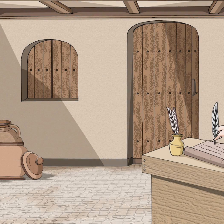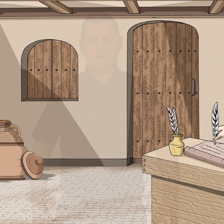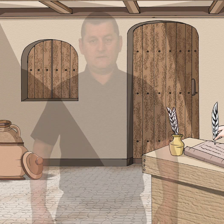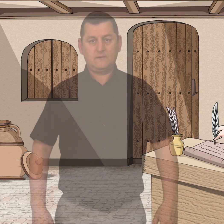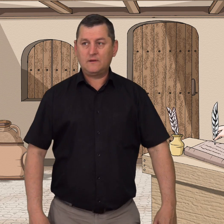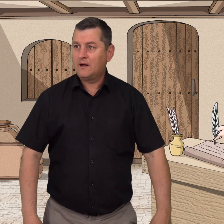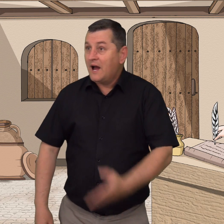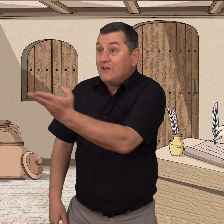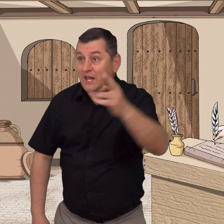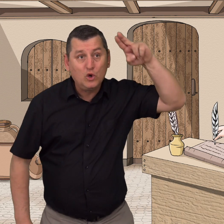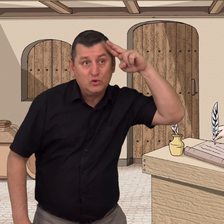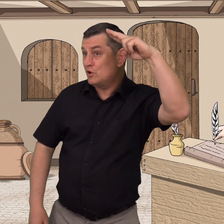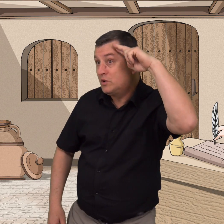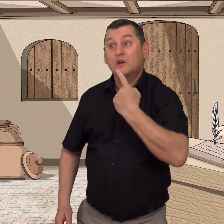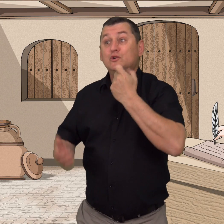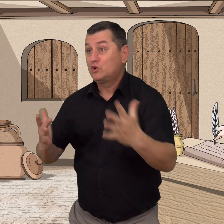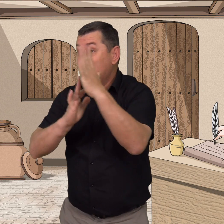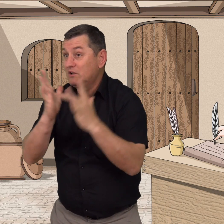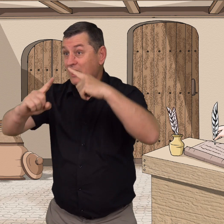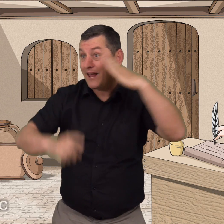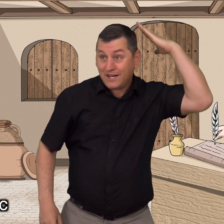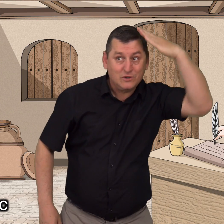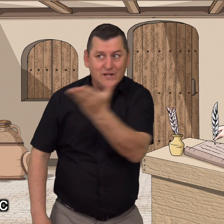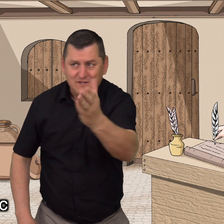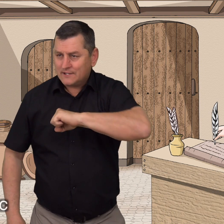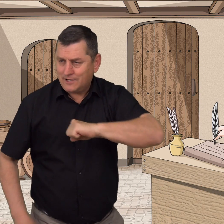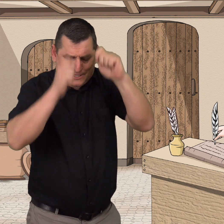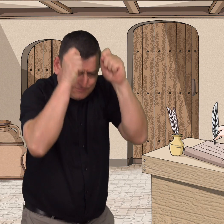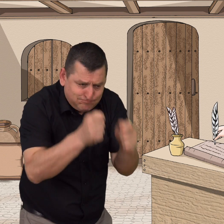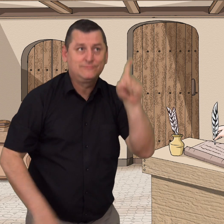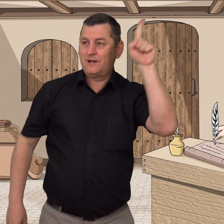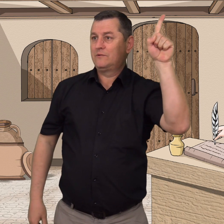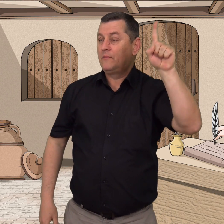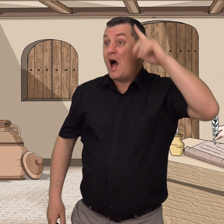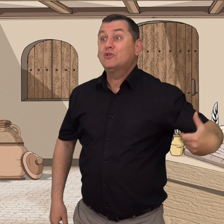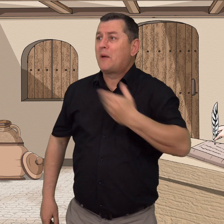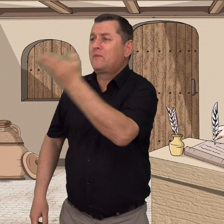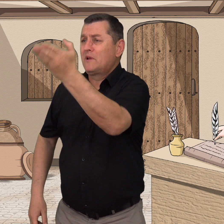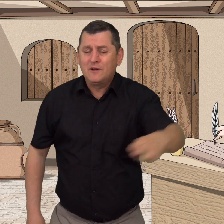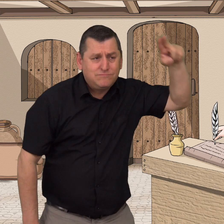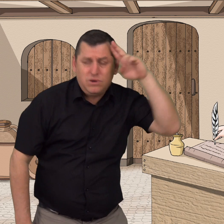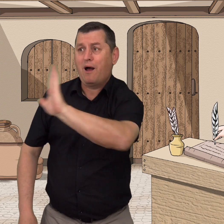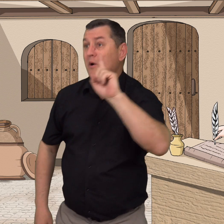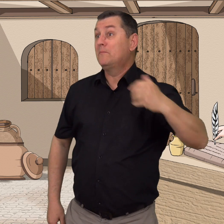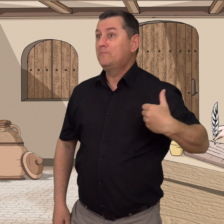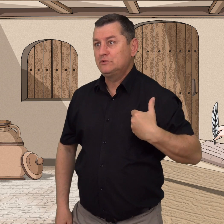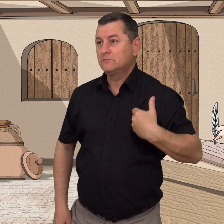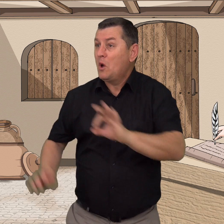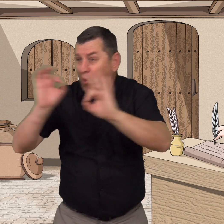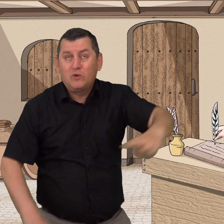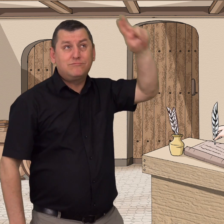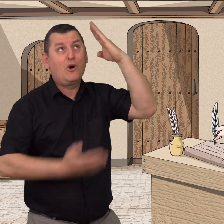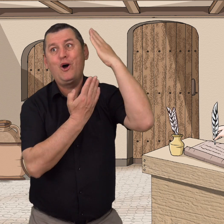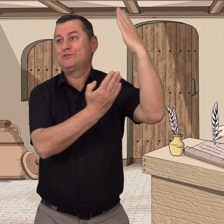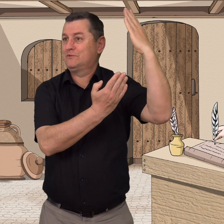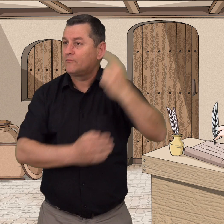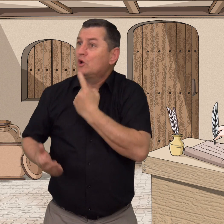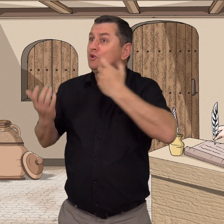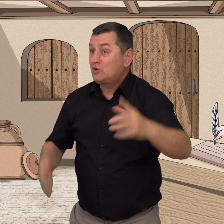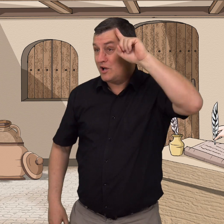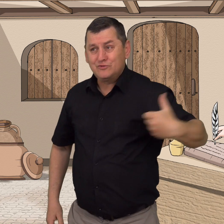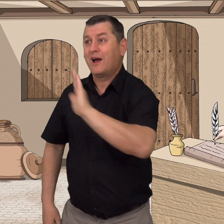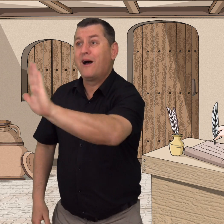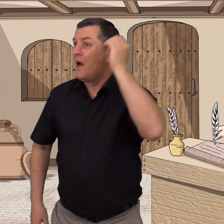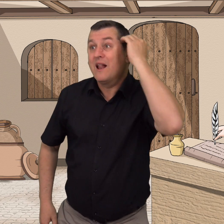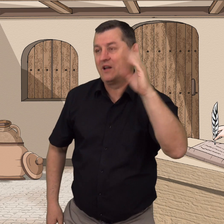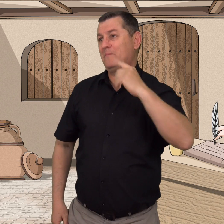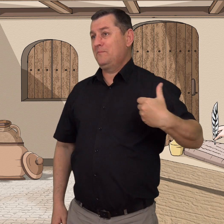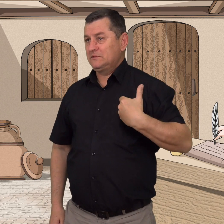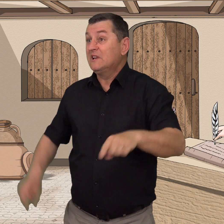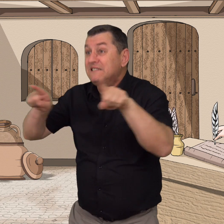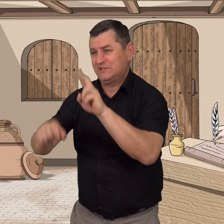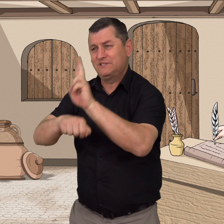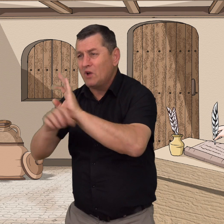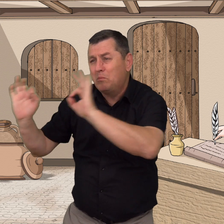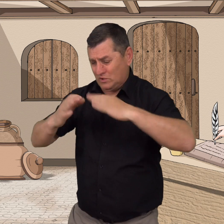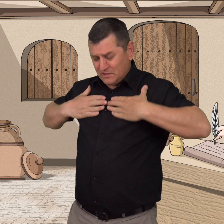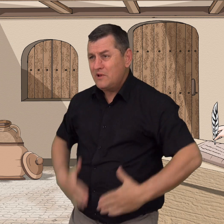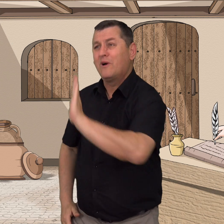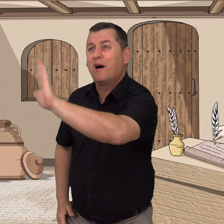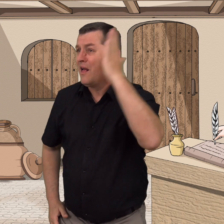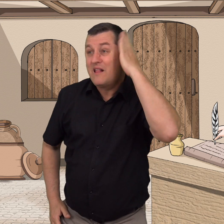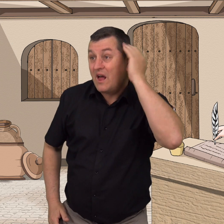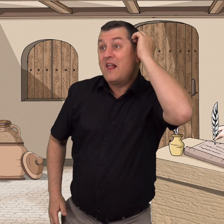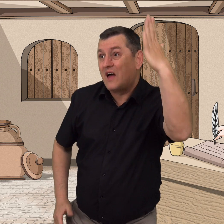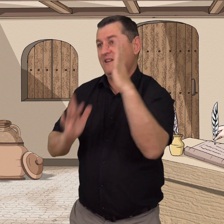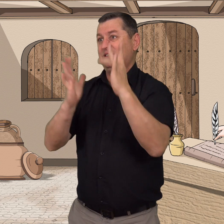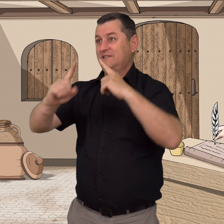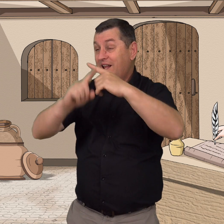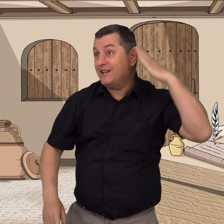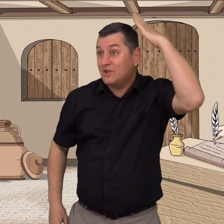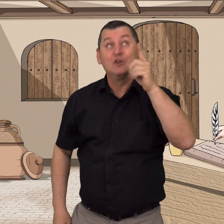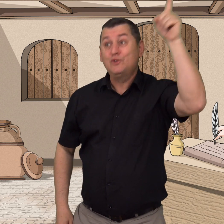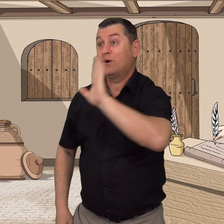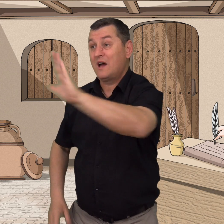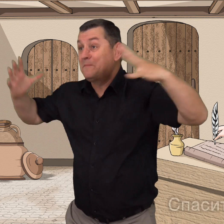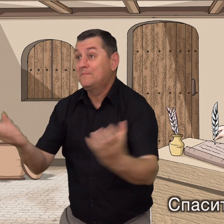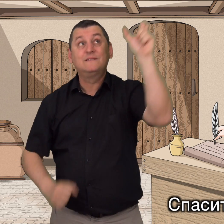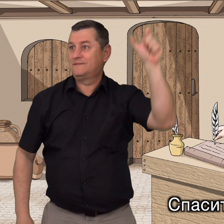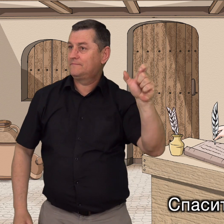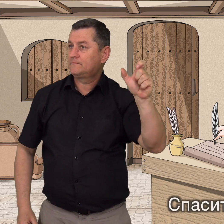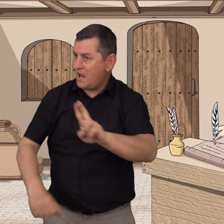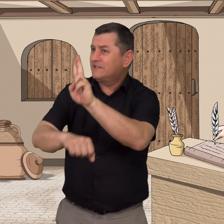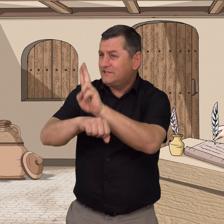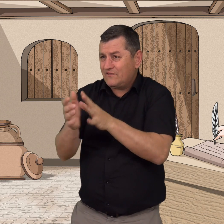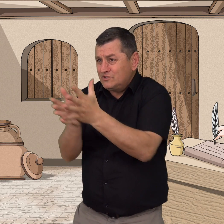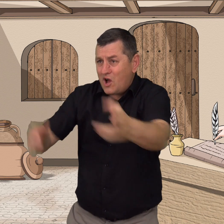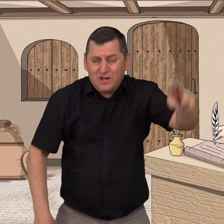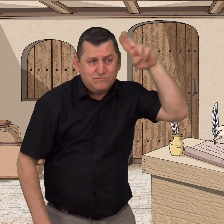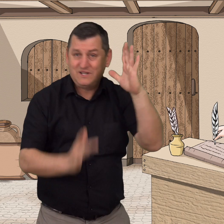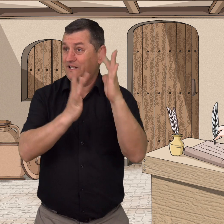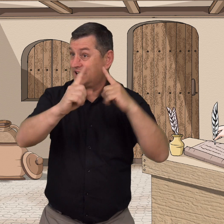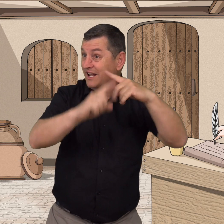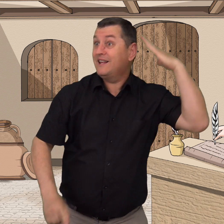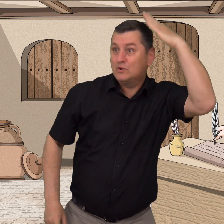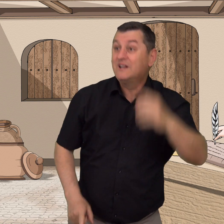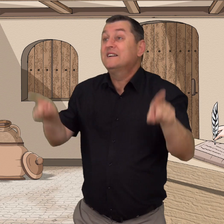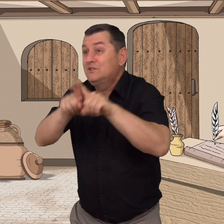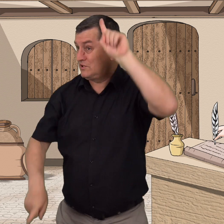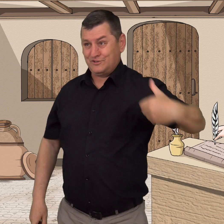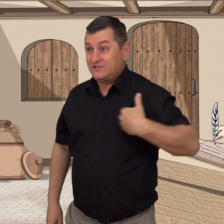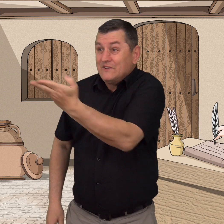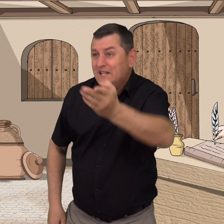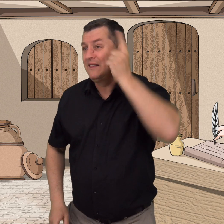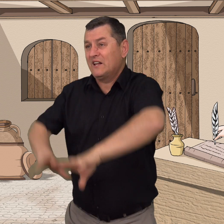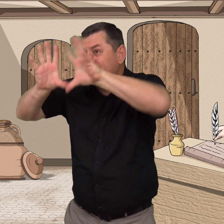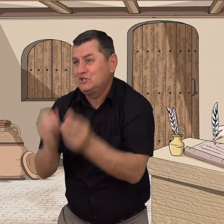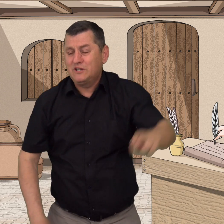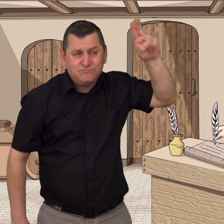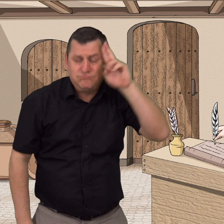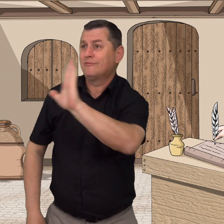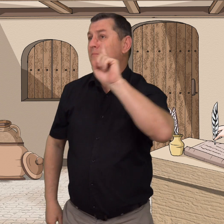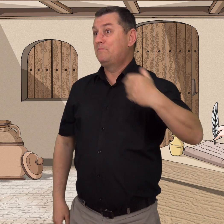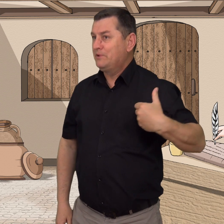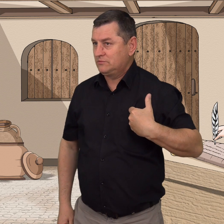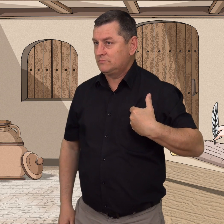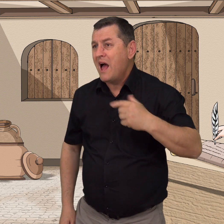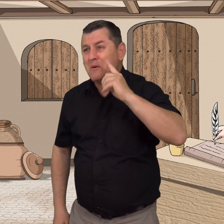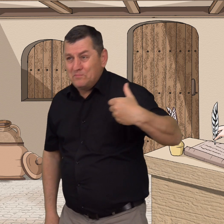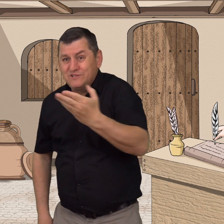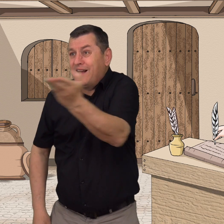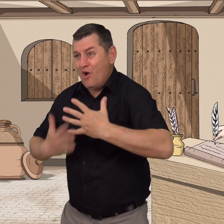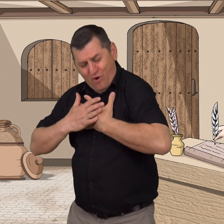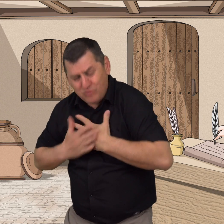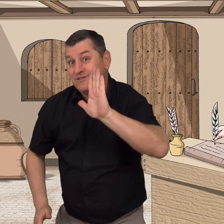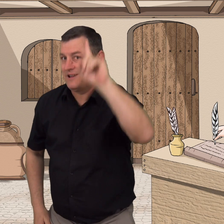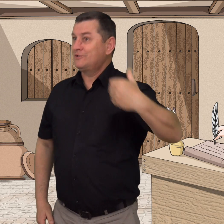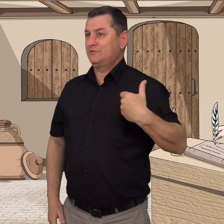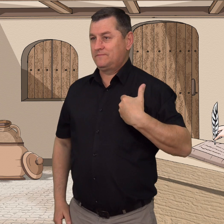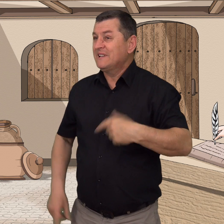Wives, submit to your husbands as to the Lord. For the husband is the head of the wife as Christ is the head of the church, His body, of which He is the Savior. Now as the church submits to Christ, so also wives should submit to their husbands in everything.